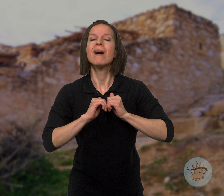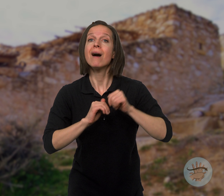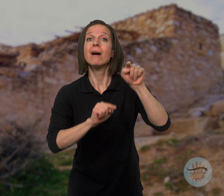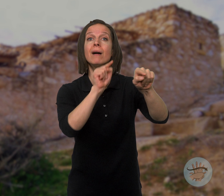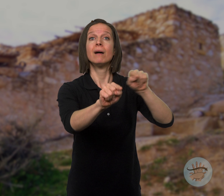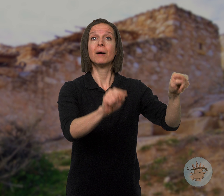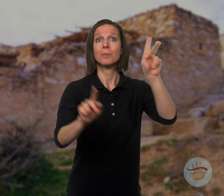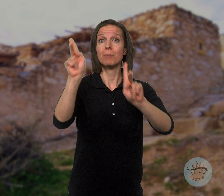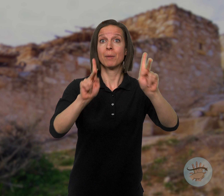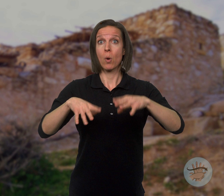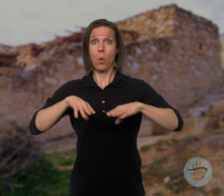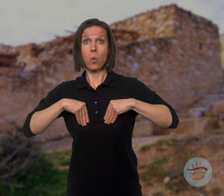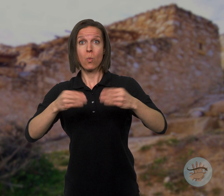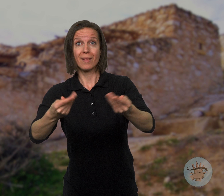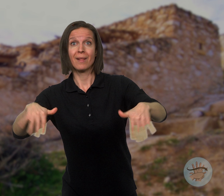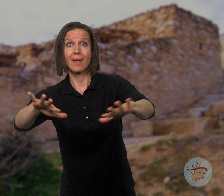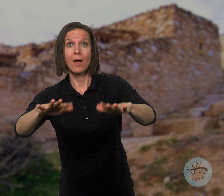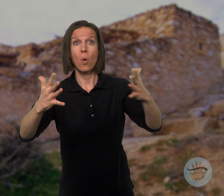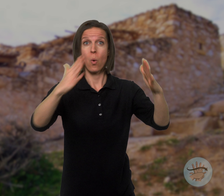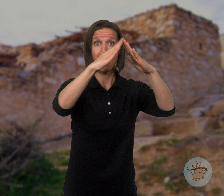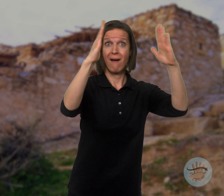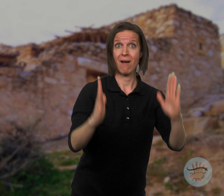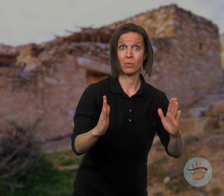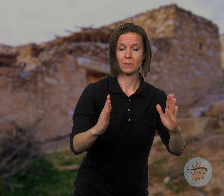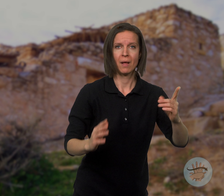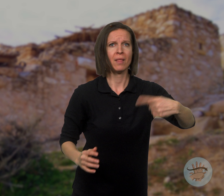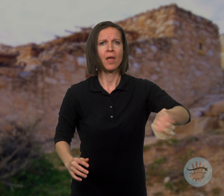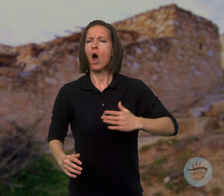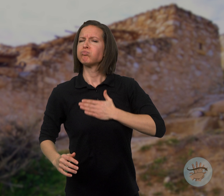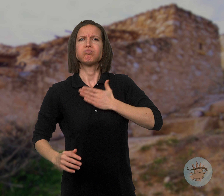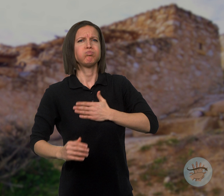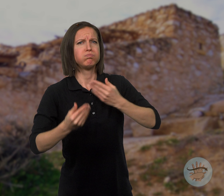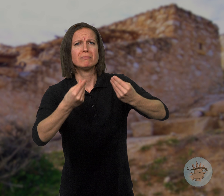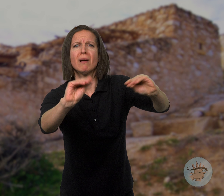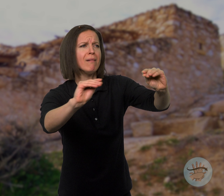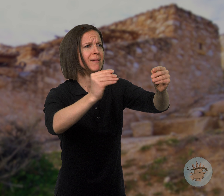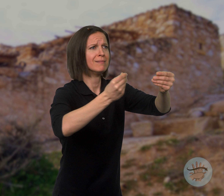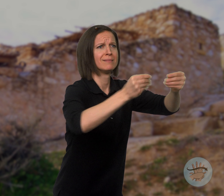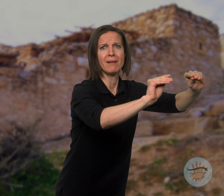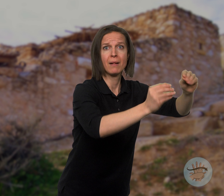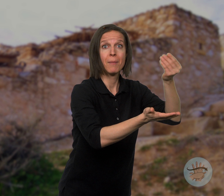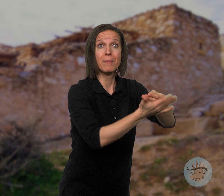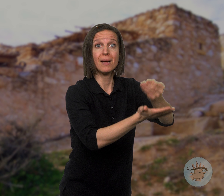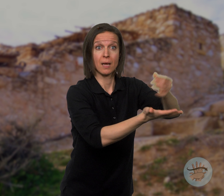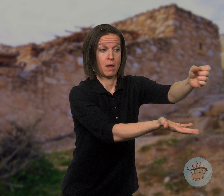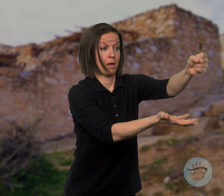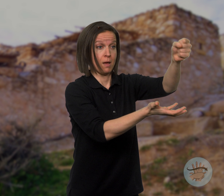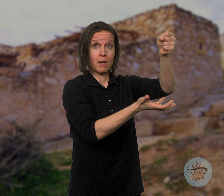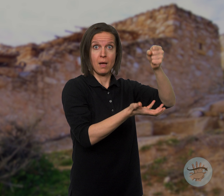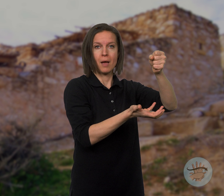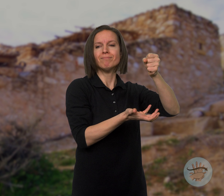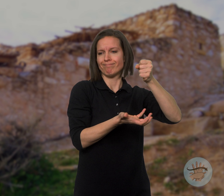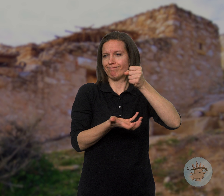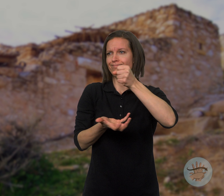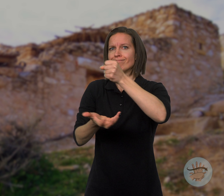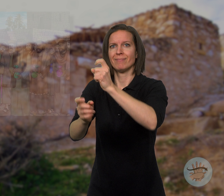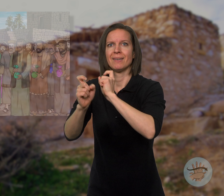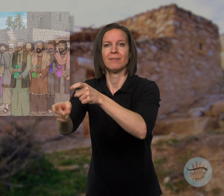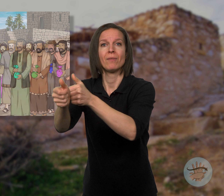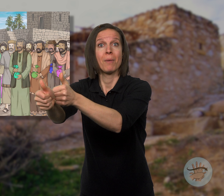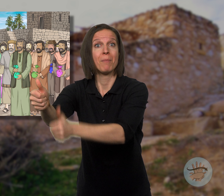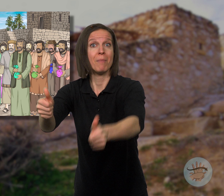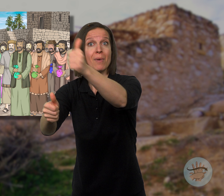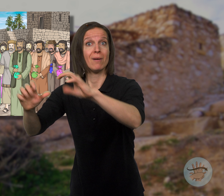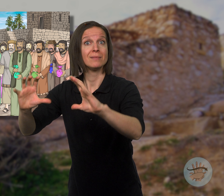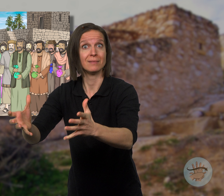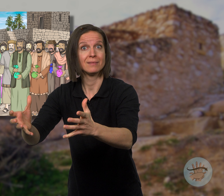And abundant grace was upon them all.